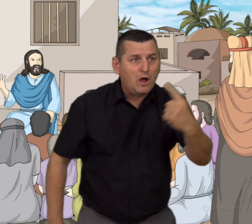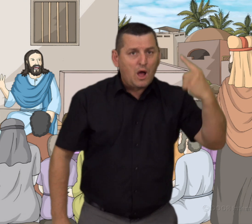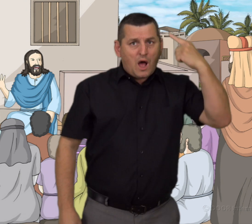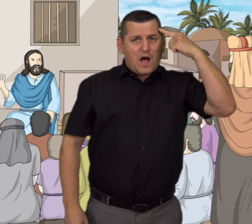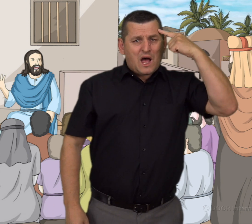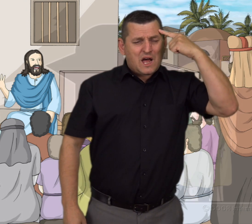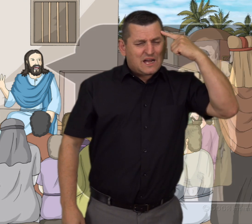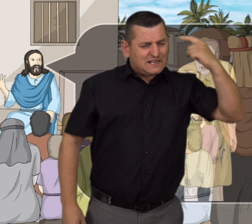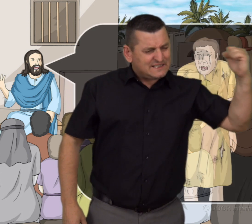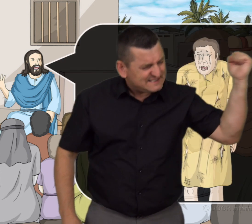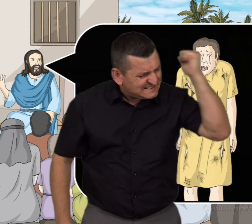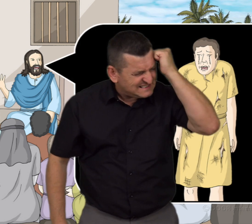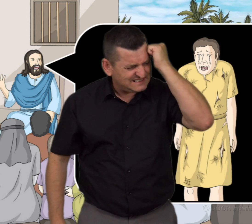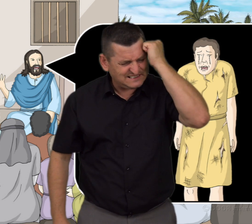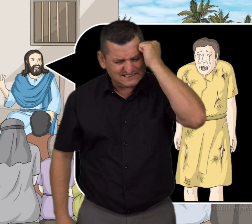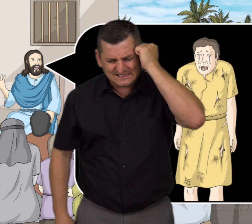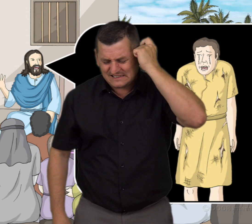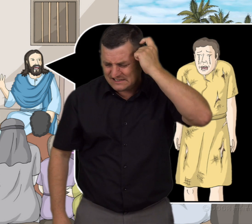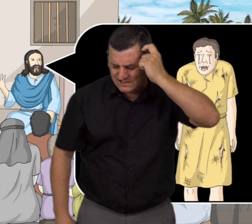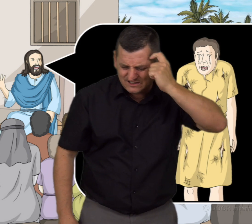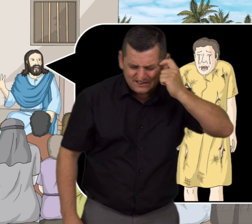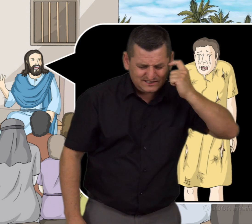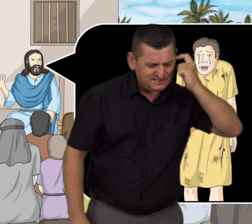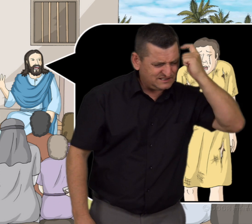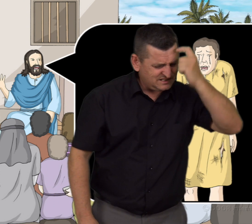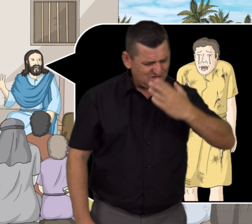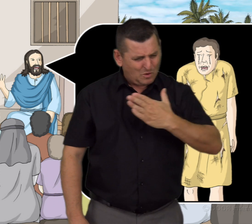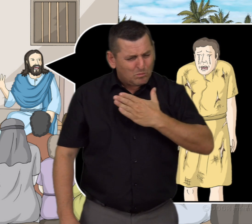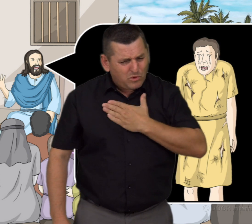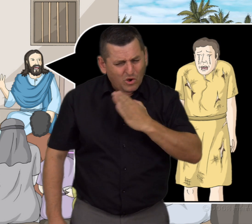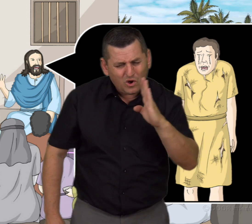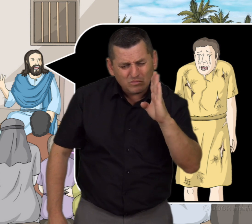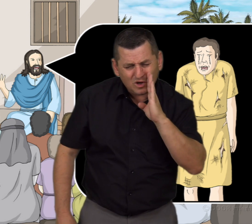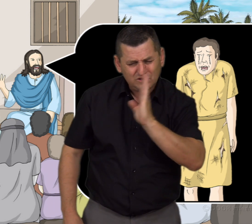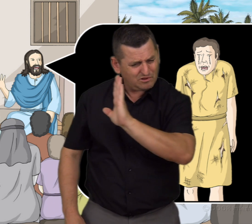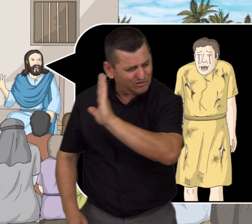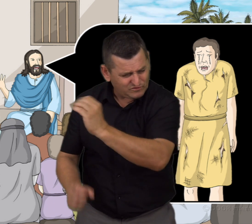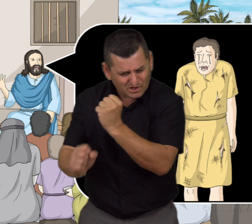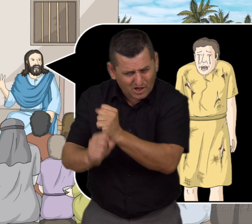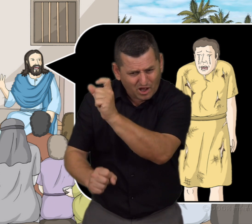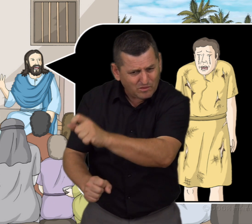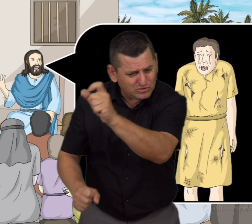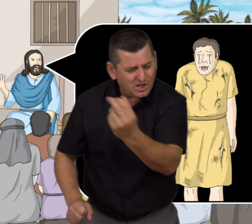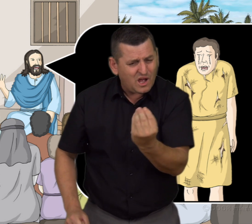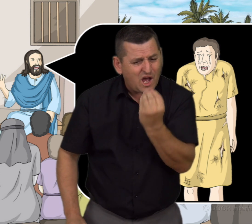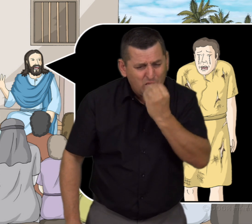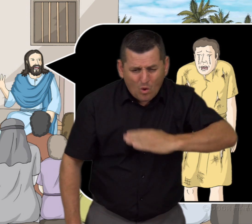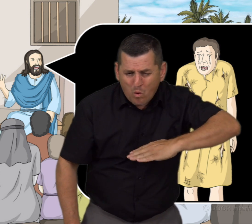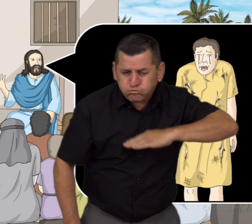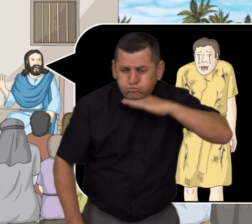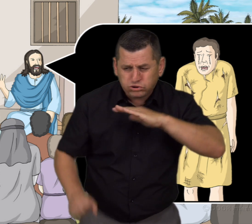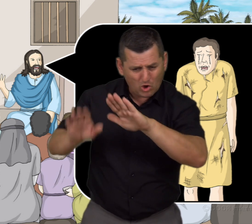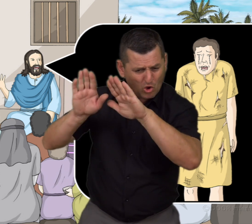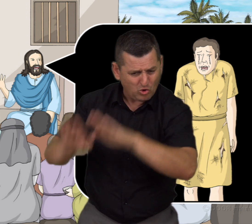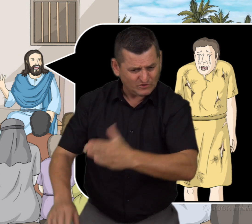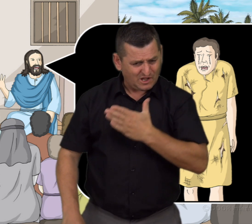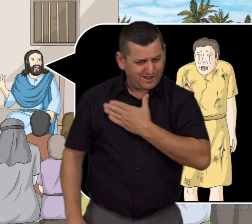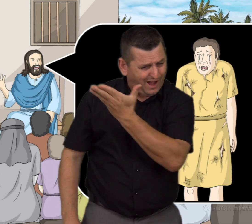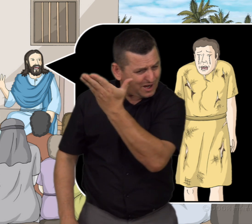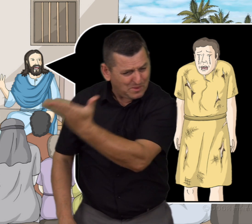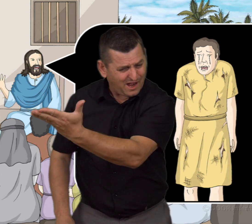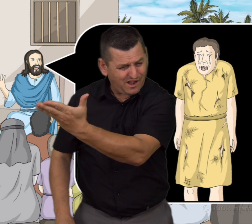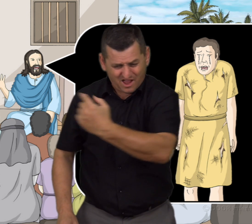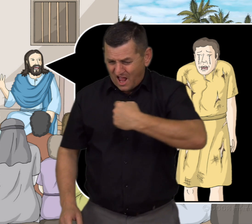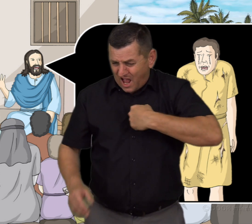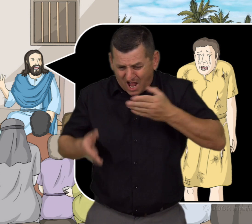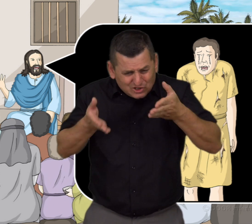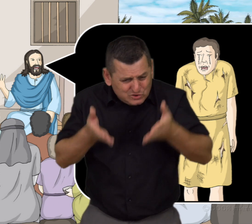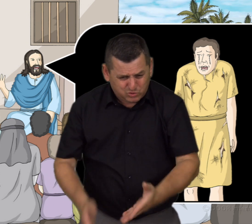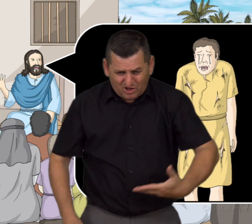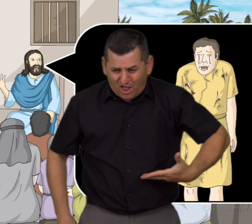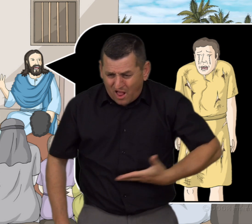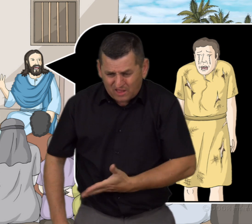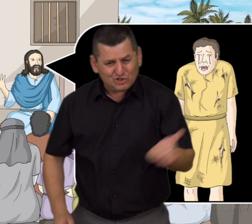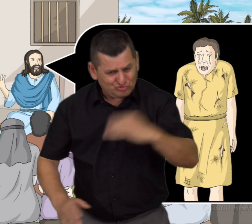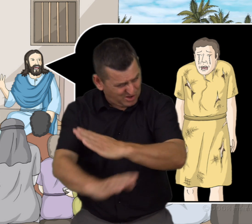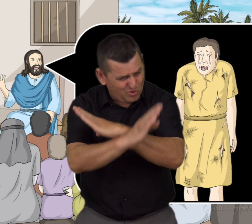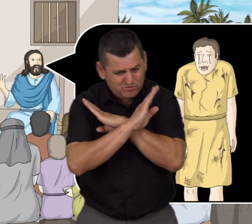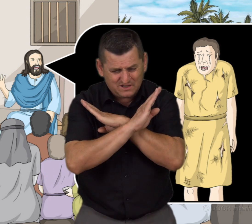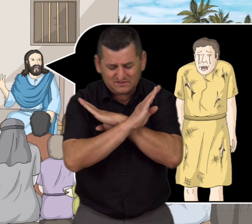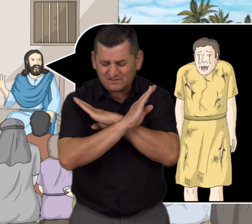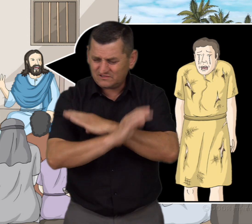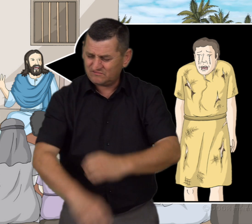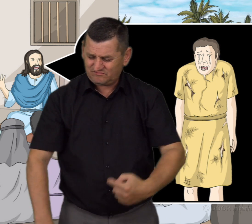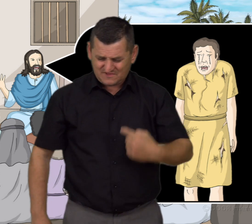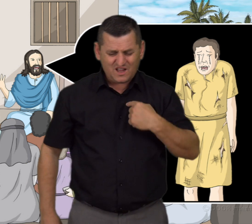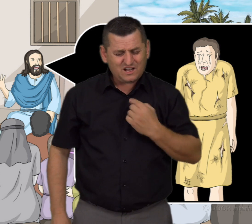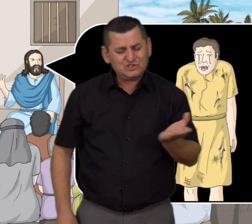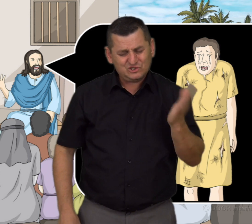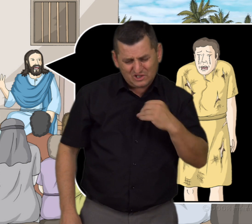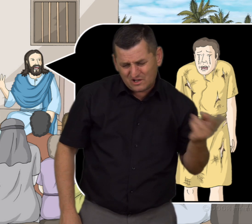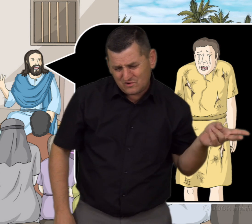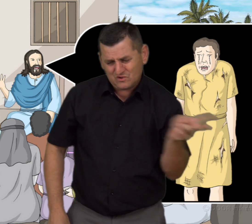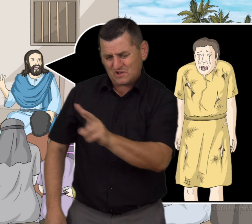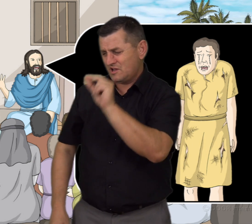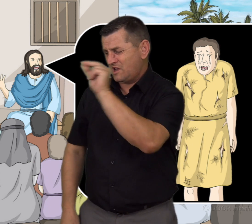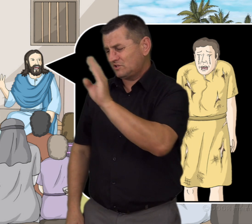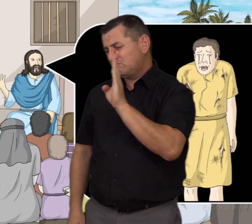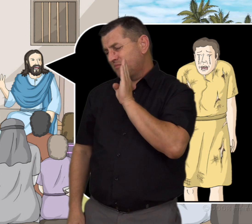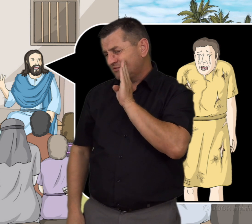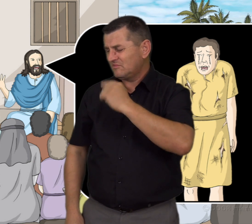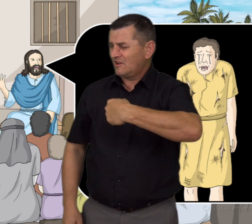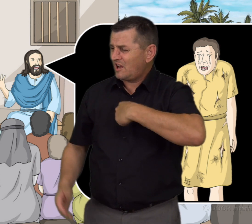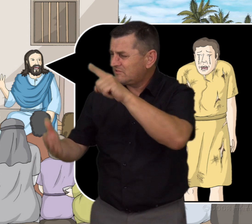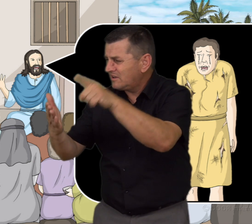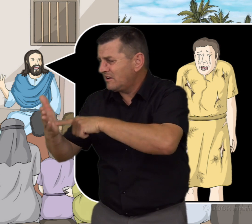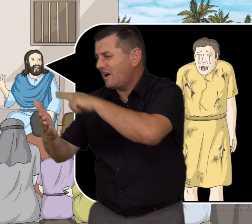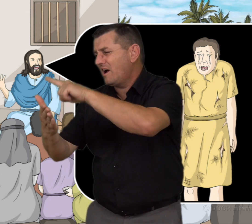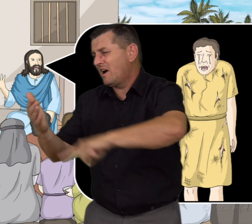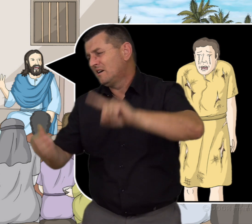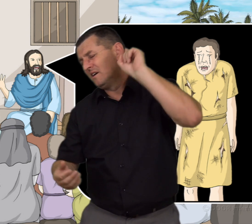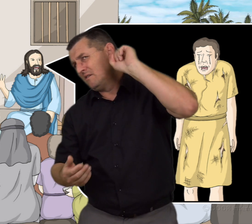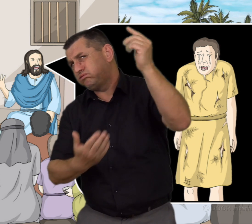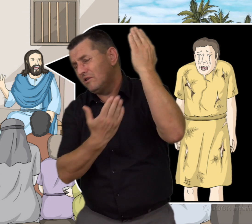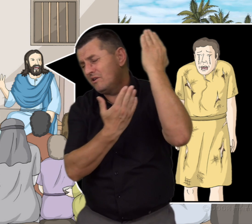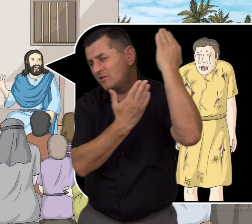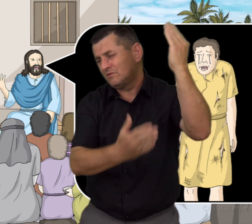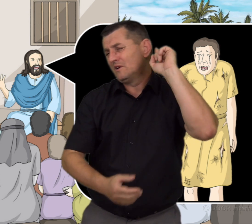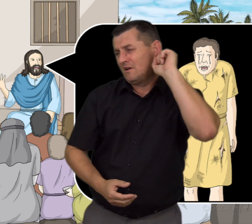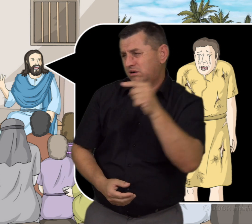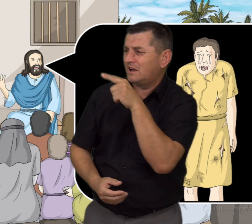Finally he came to his senses and said, ‘How many of my father’s hired servants have plenty of food? But here I am, starving to death!